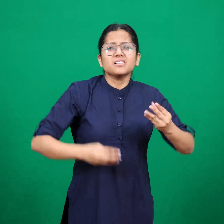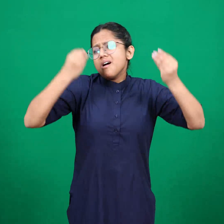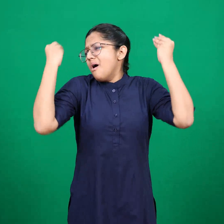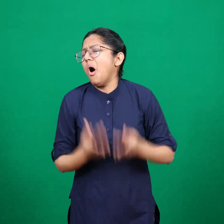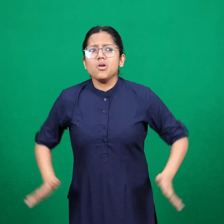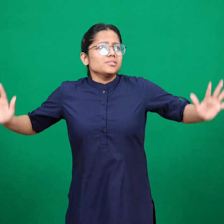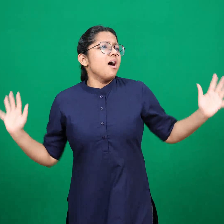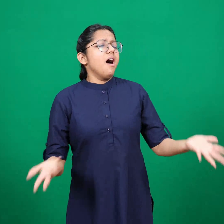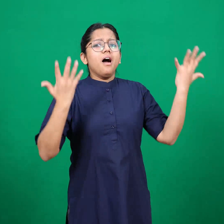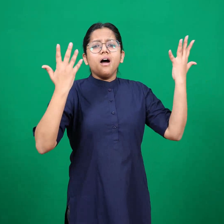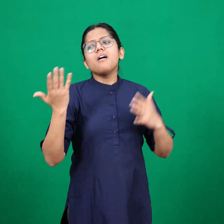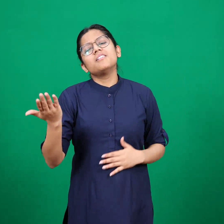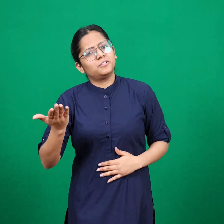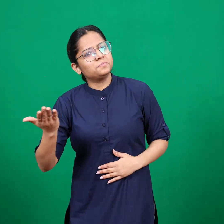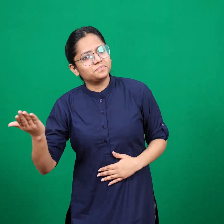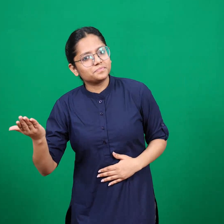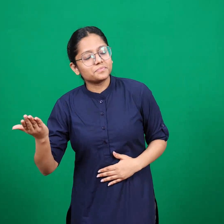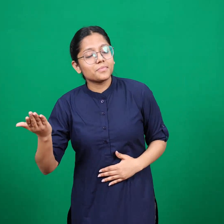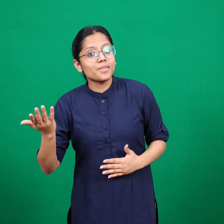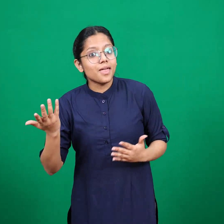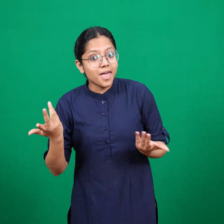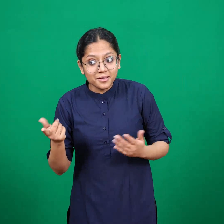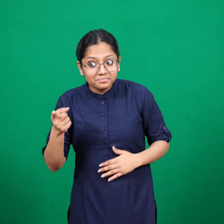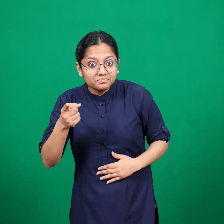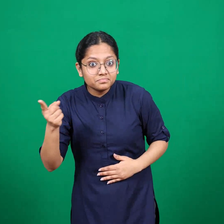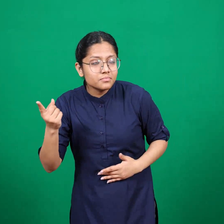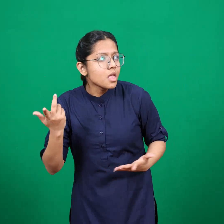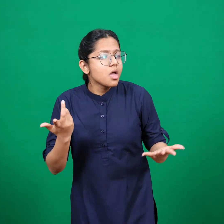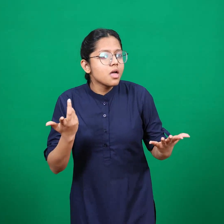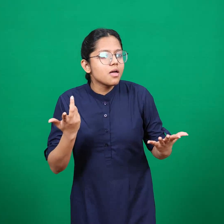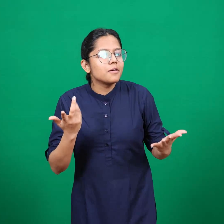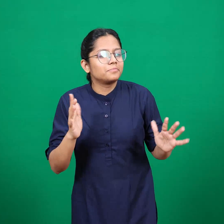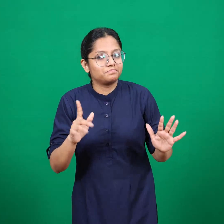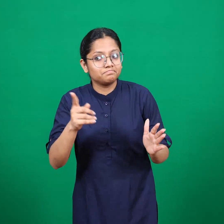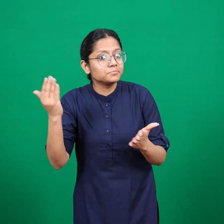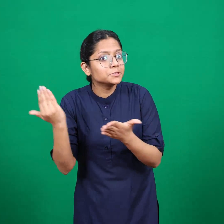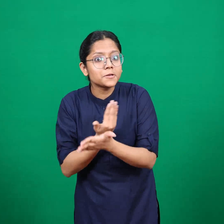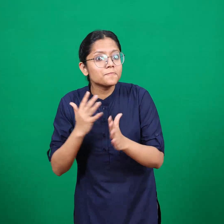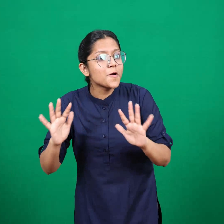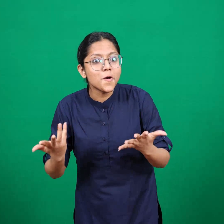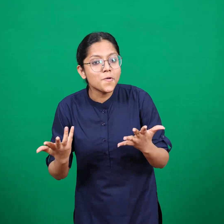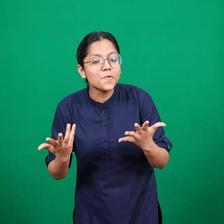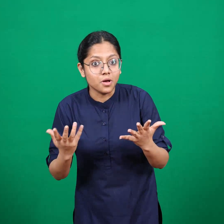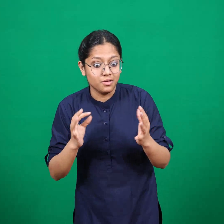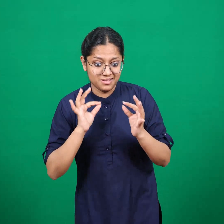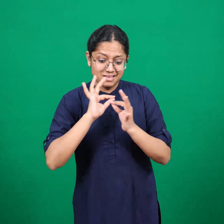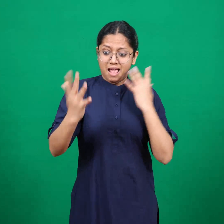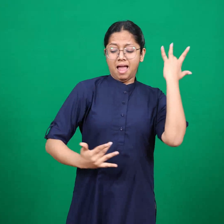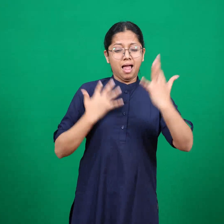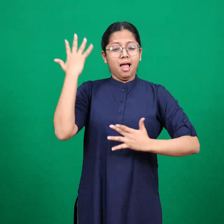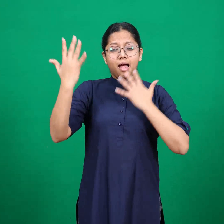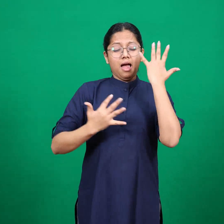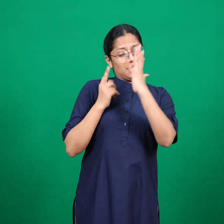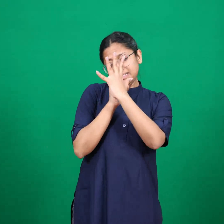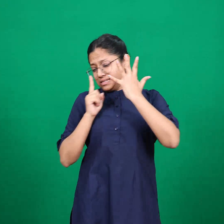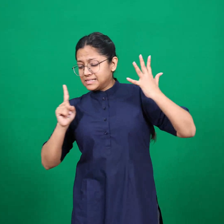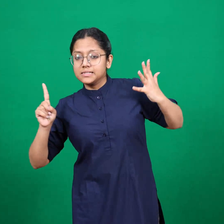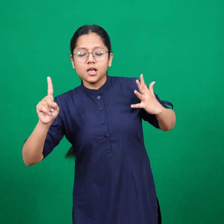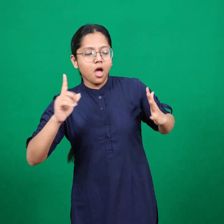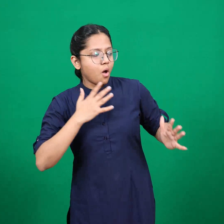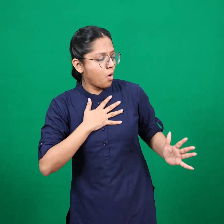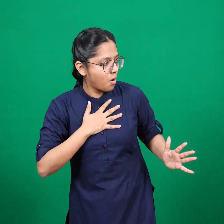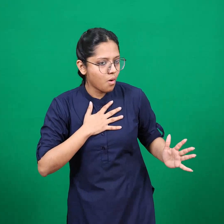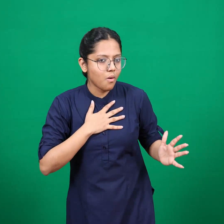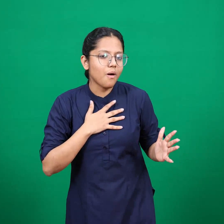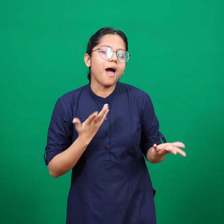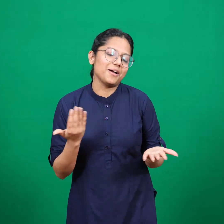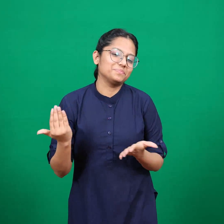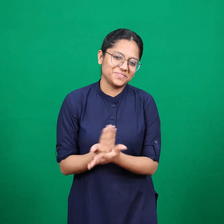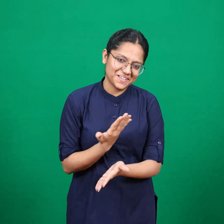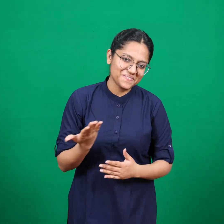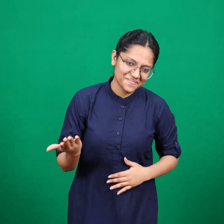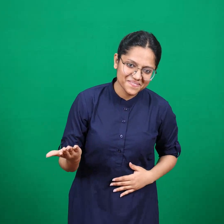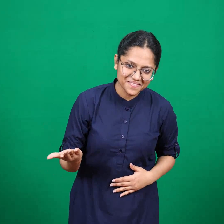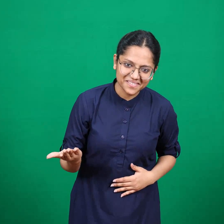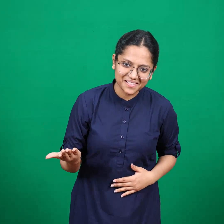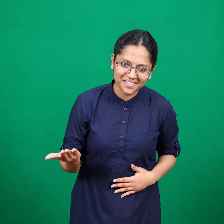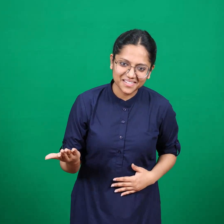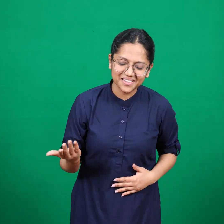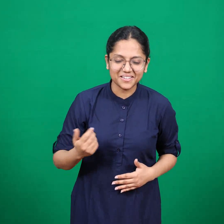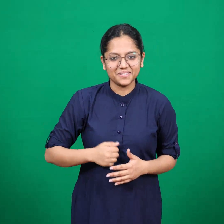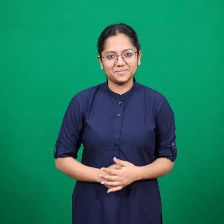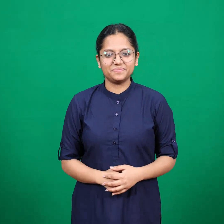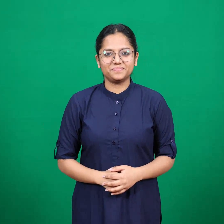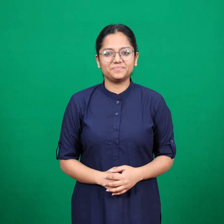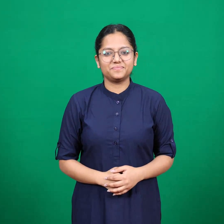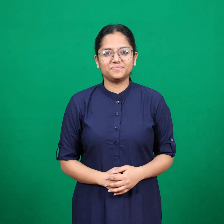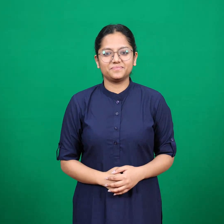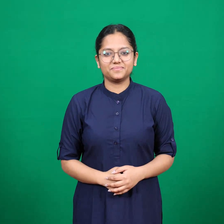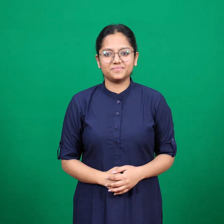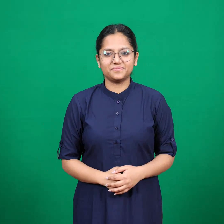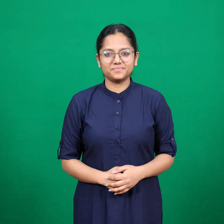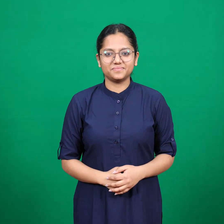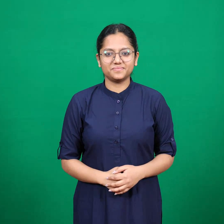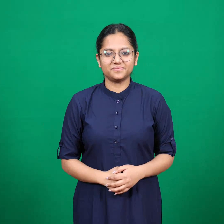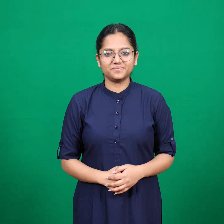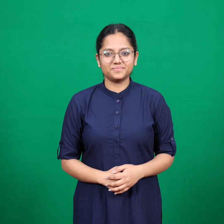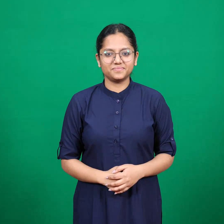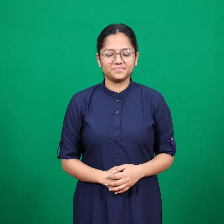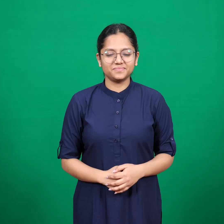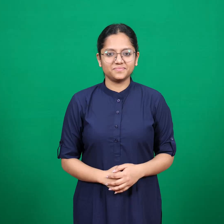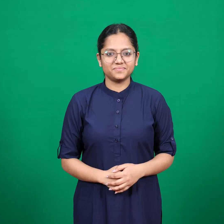He himself will be saved, but only as if through the flames.